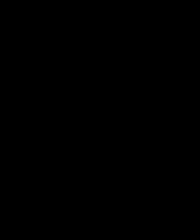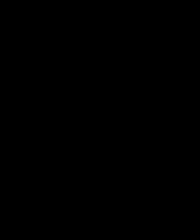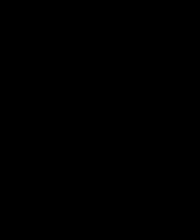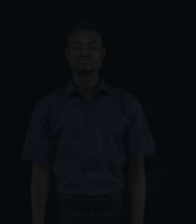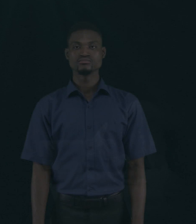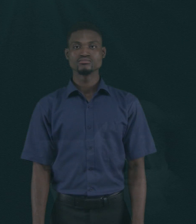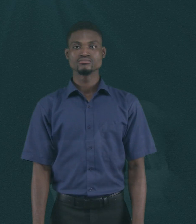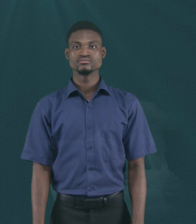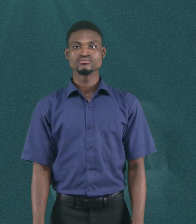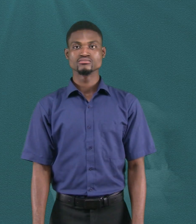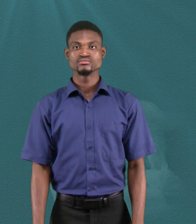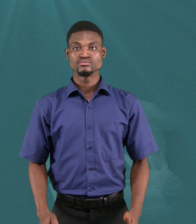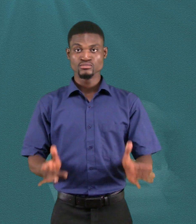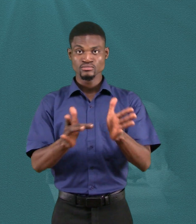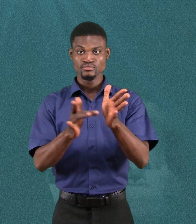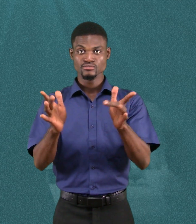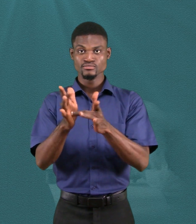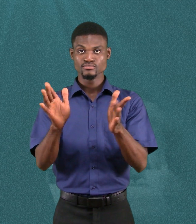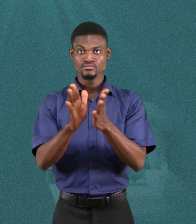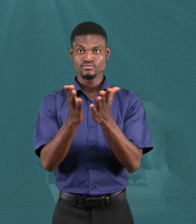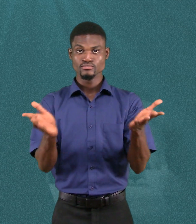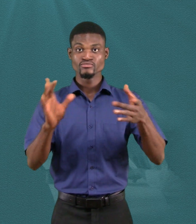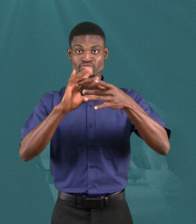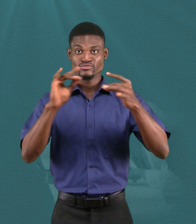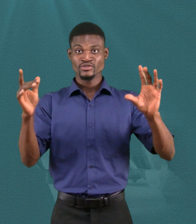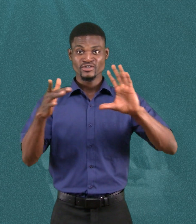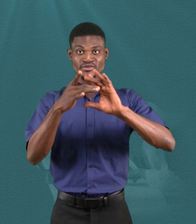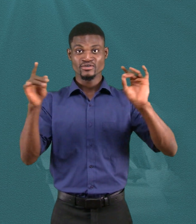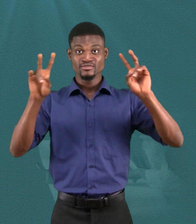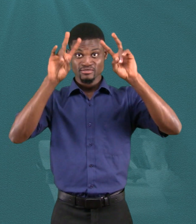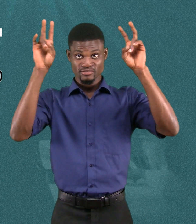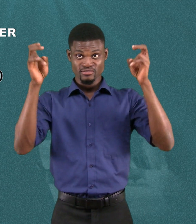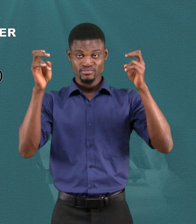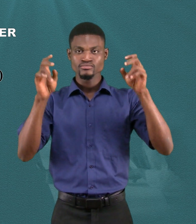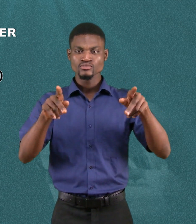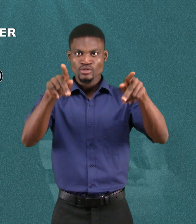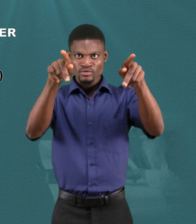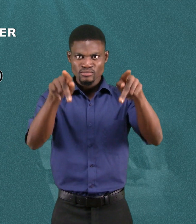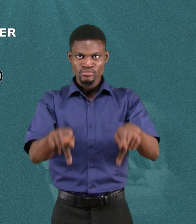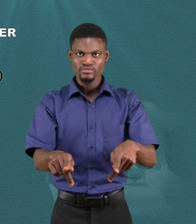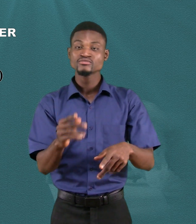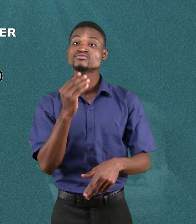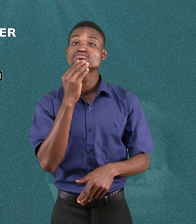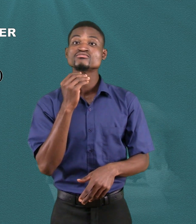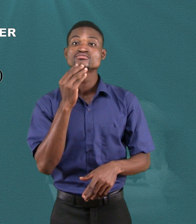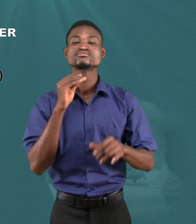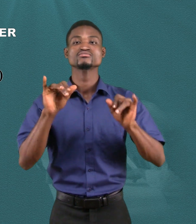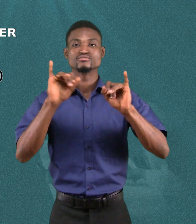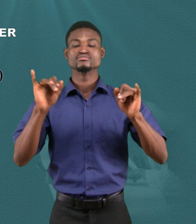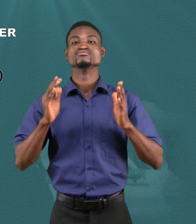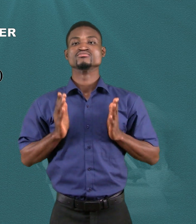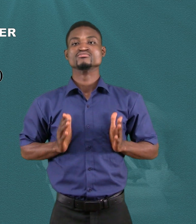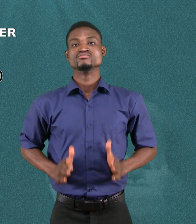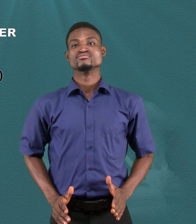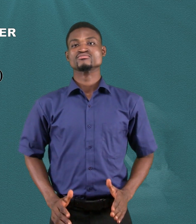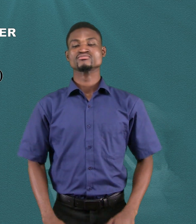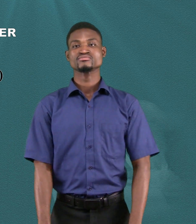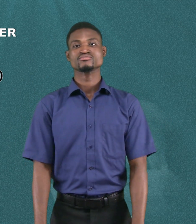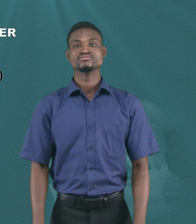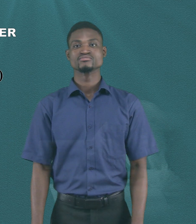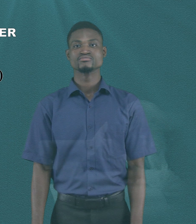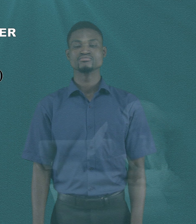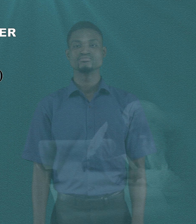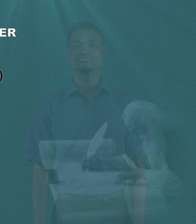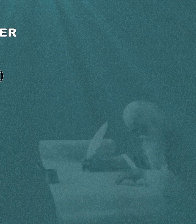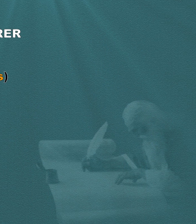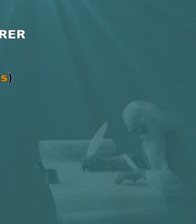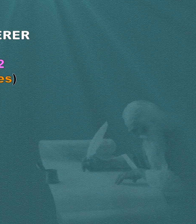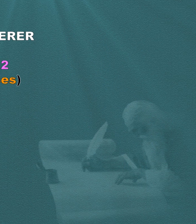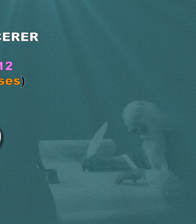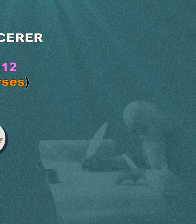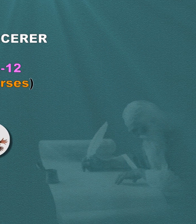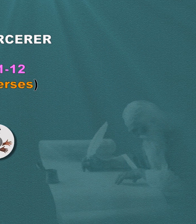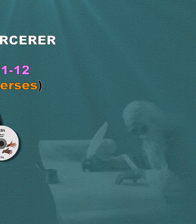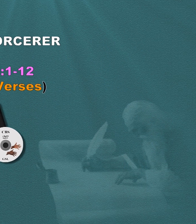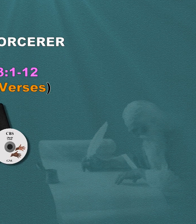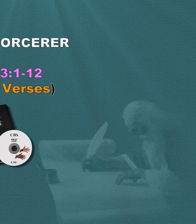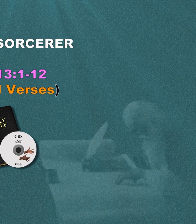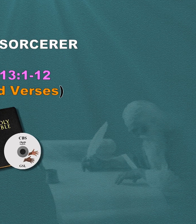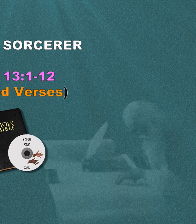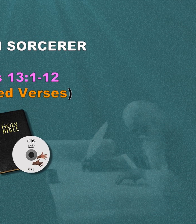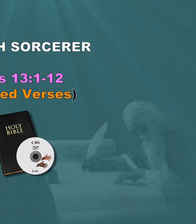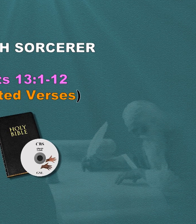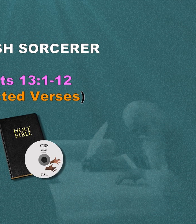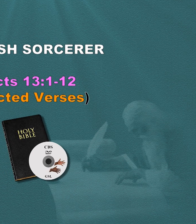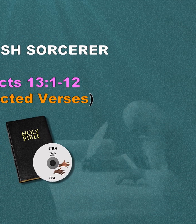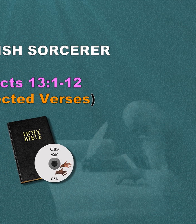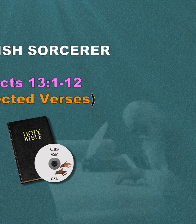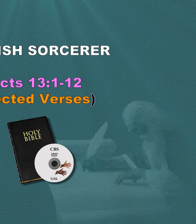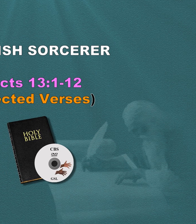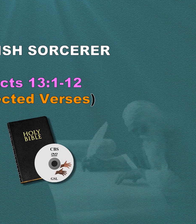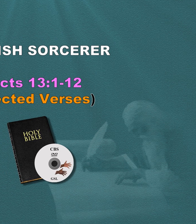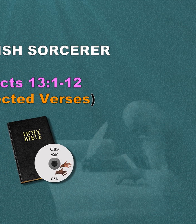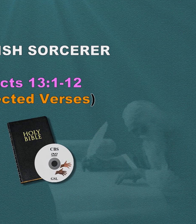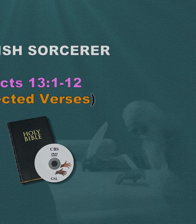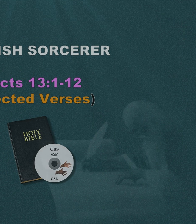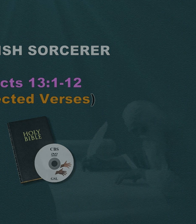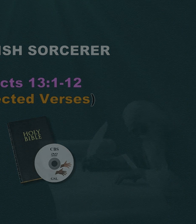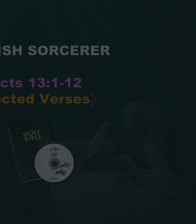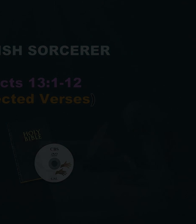Paul and Barnabas' mission and a Jewish sorcerer